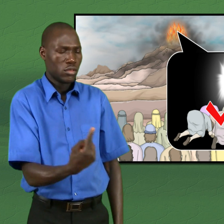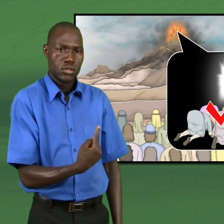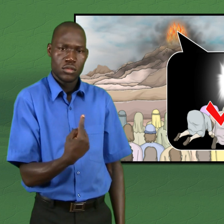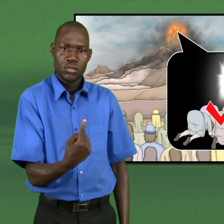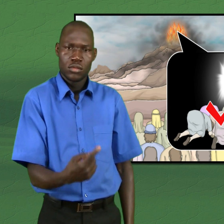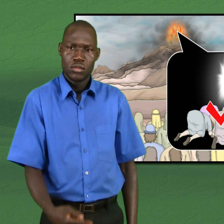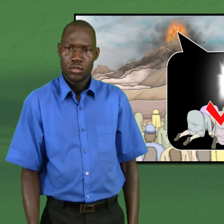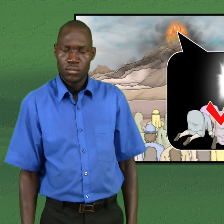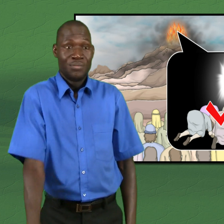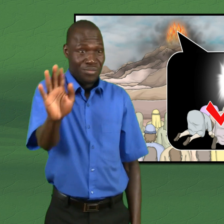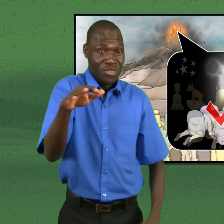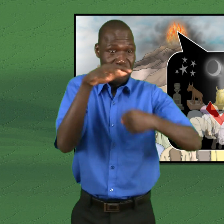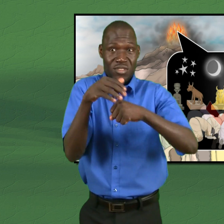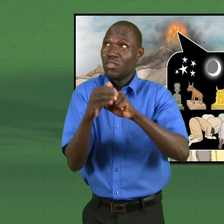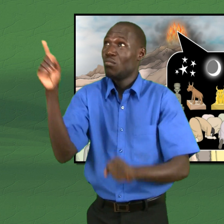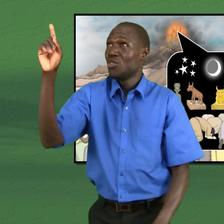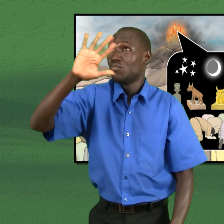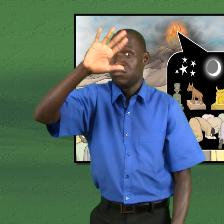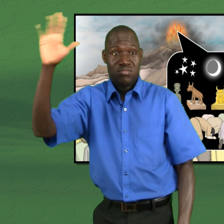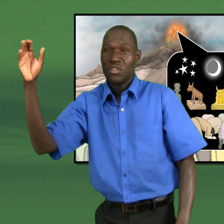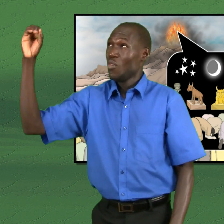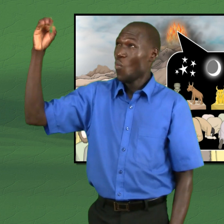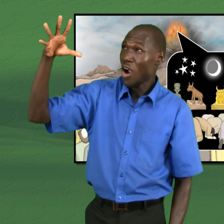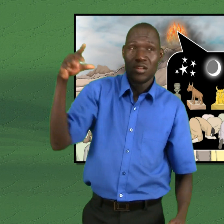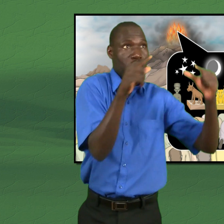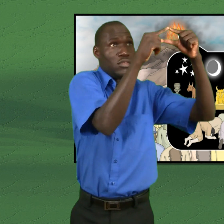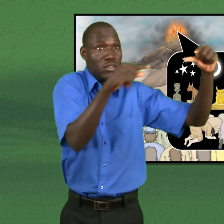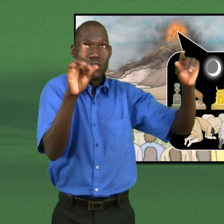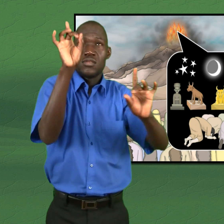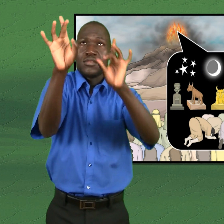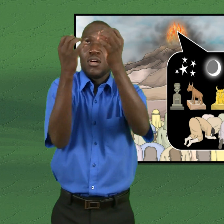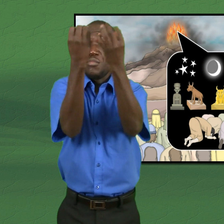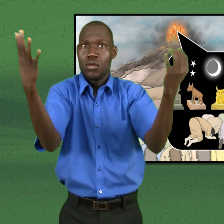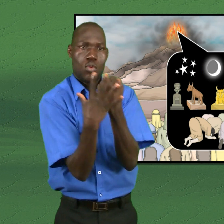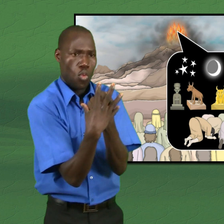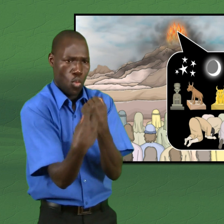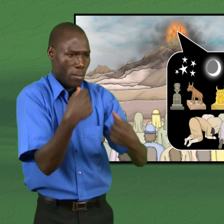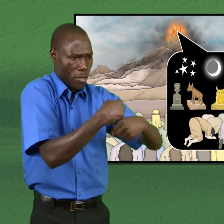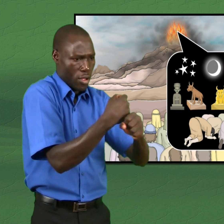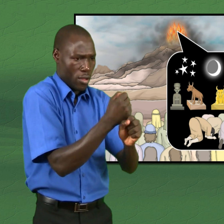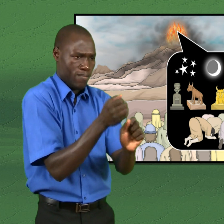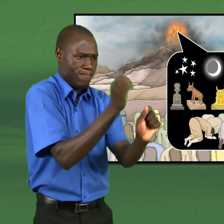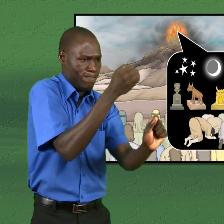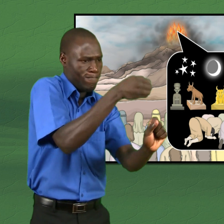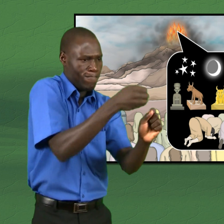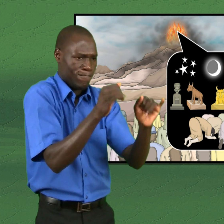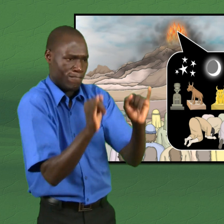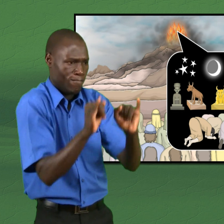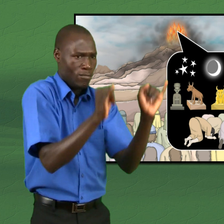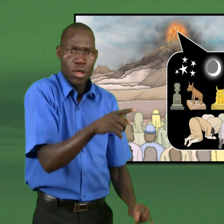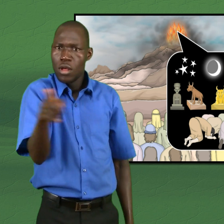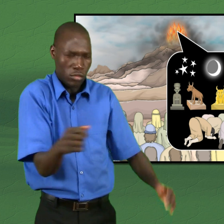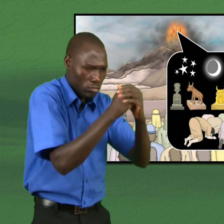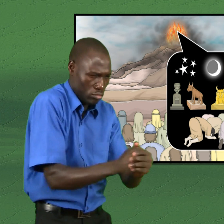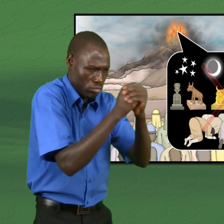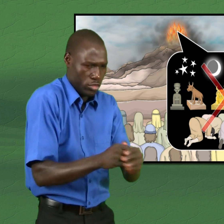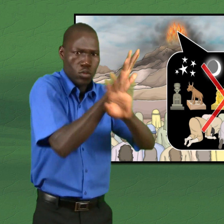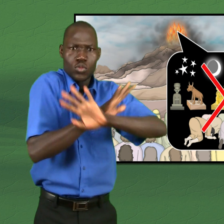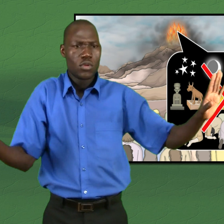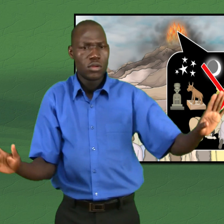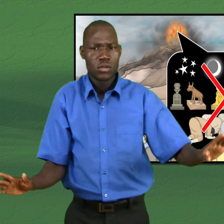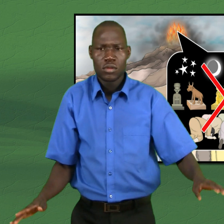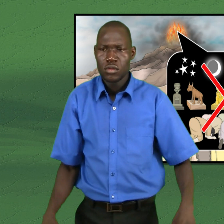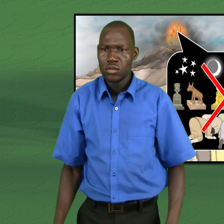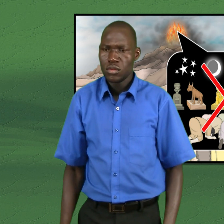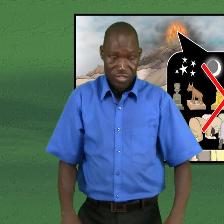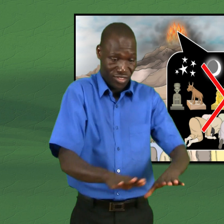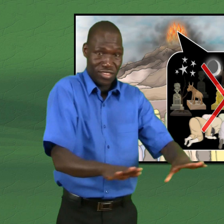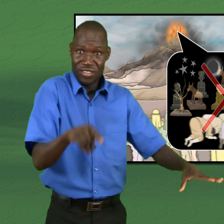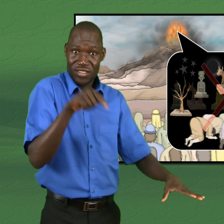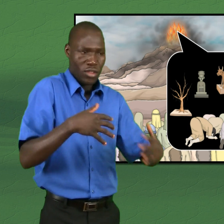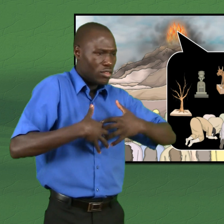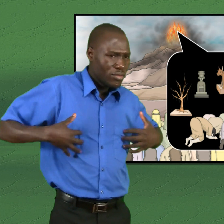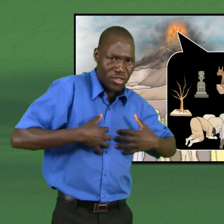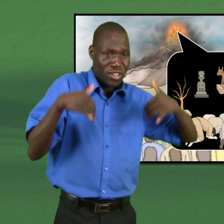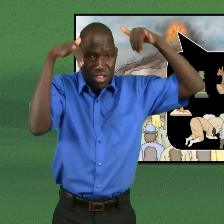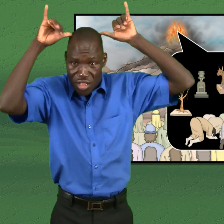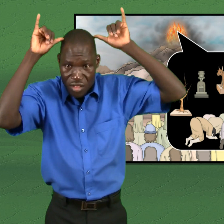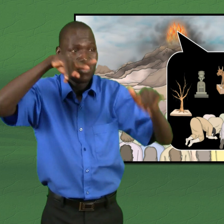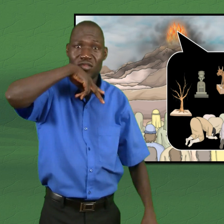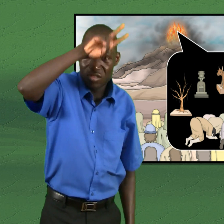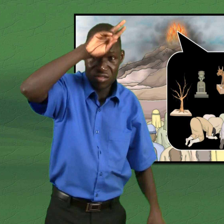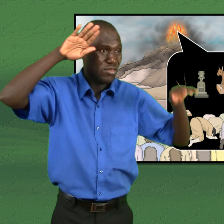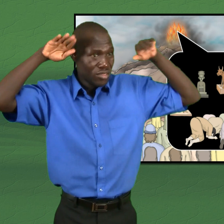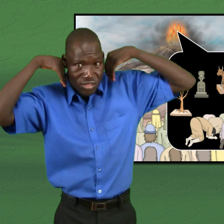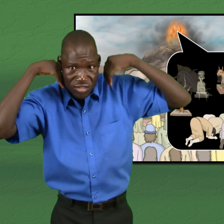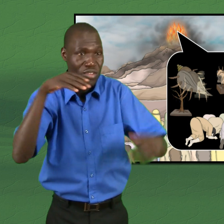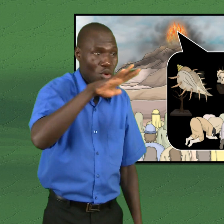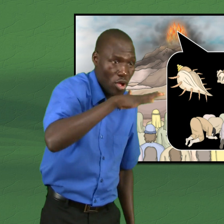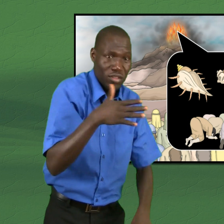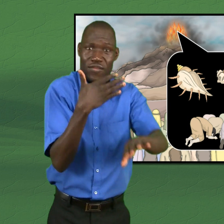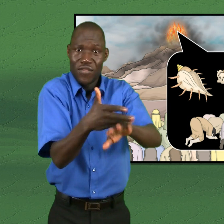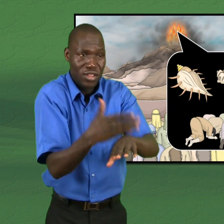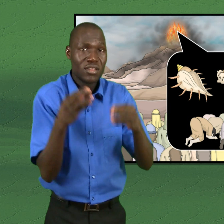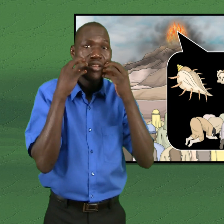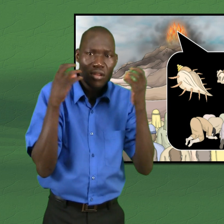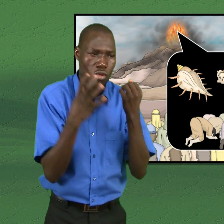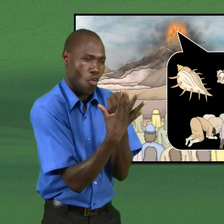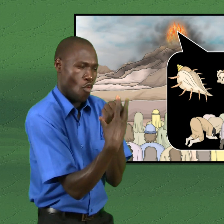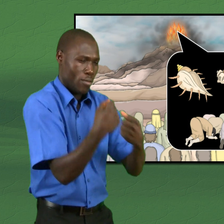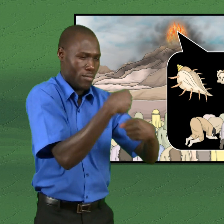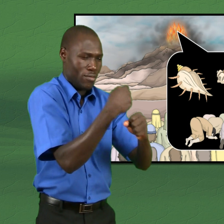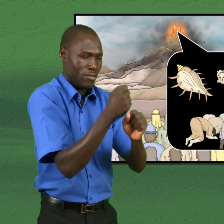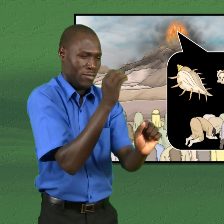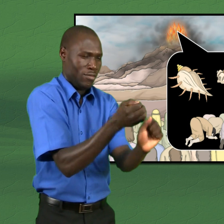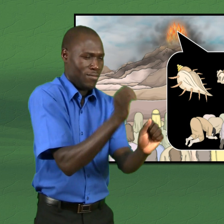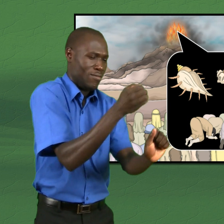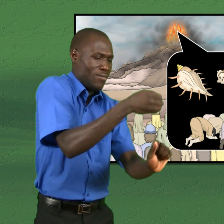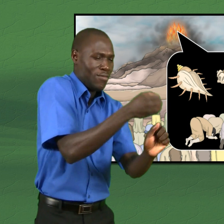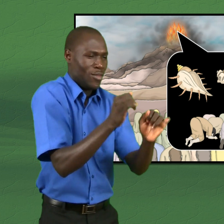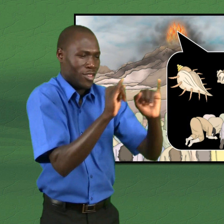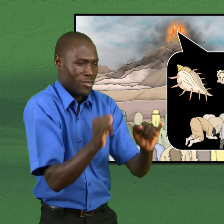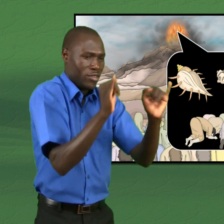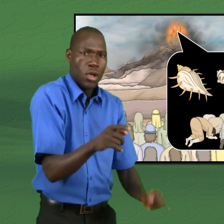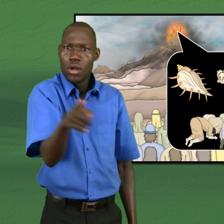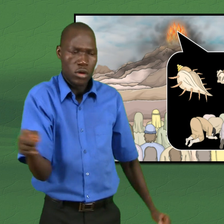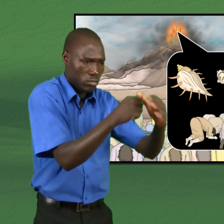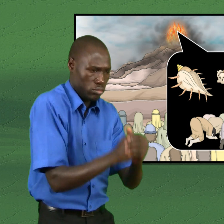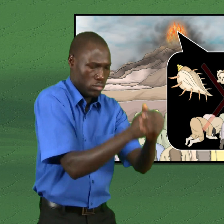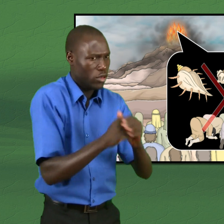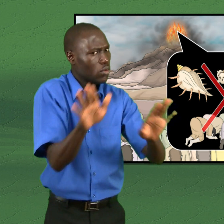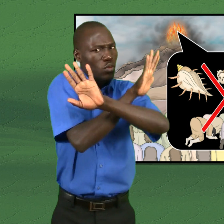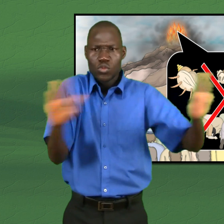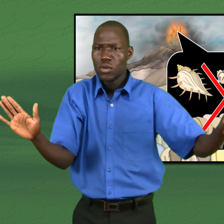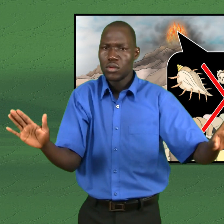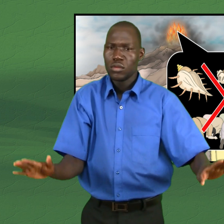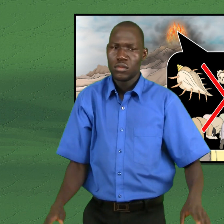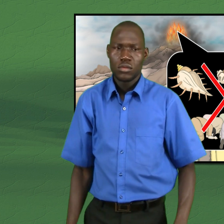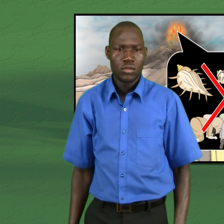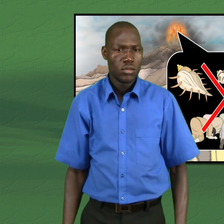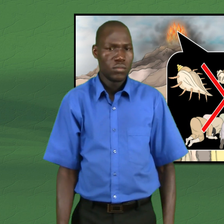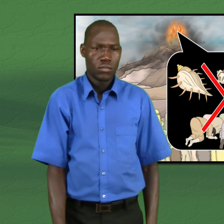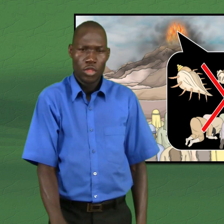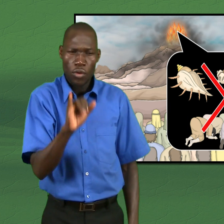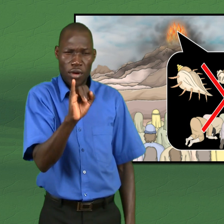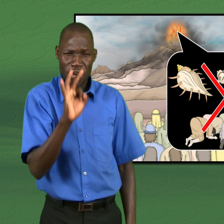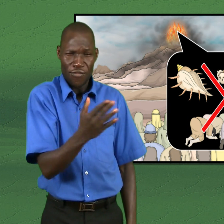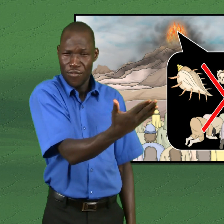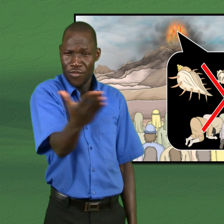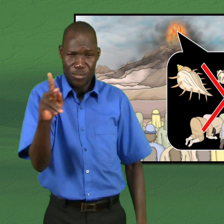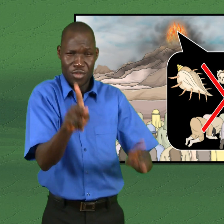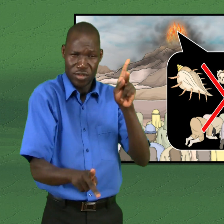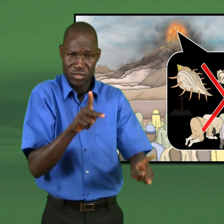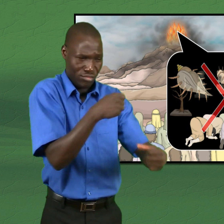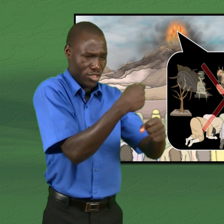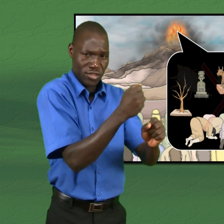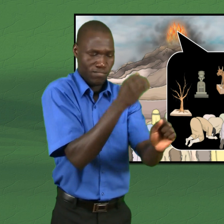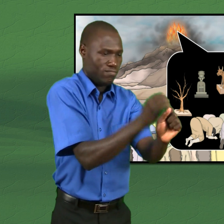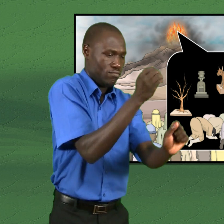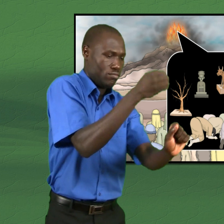You shall not make for yourself an idol in the form of anything in the heavens above, on the earth below, or in the waters beneath.